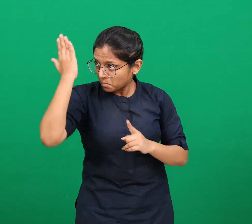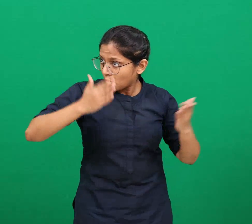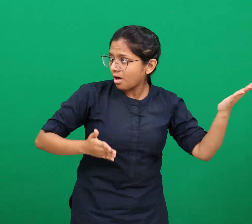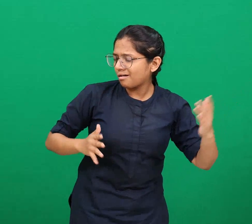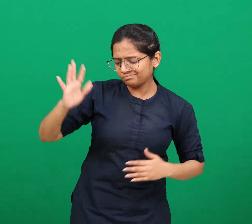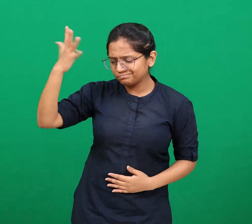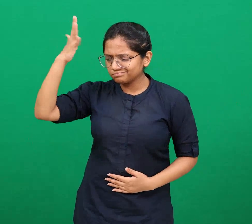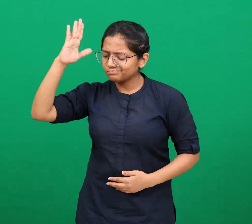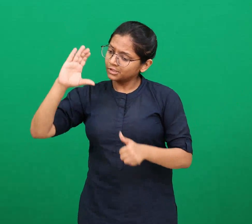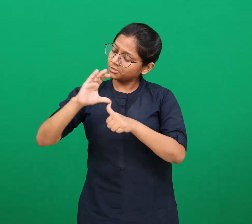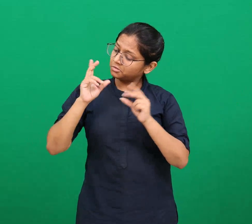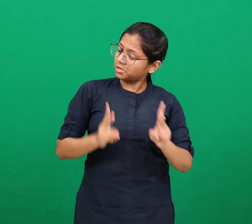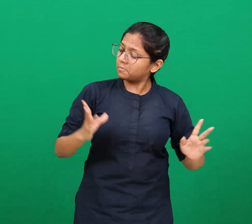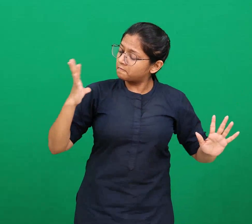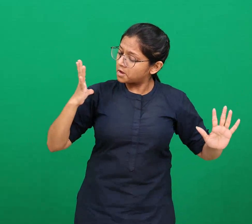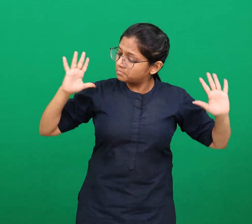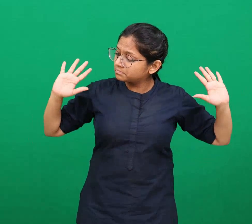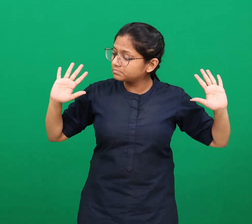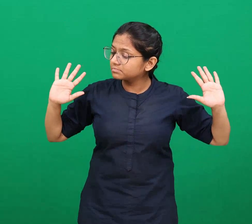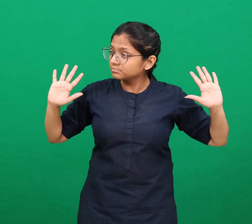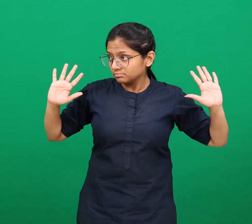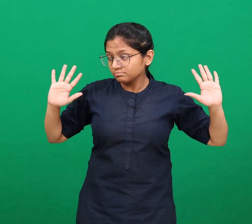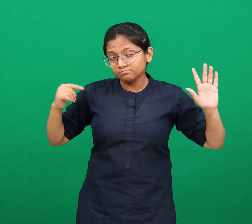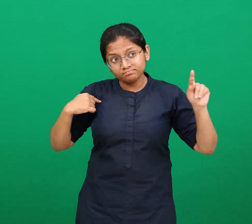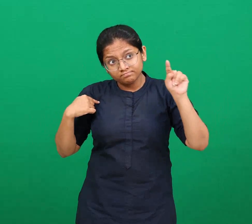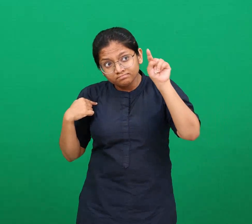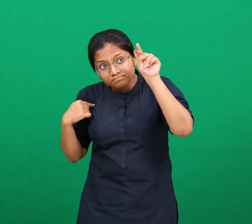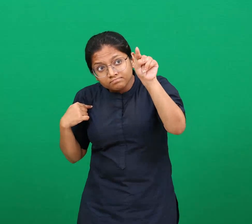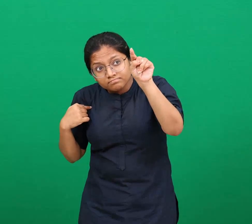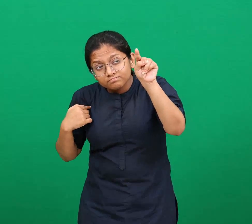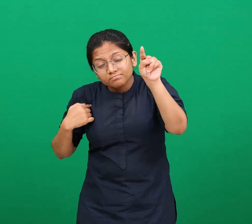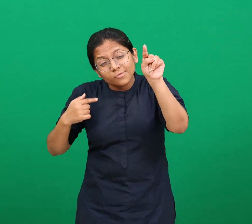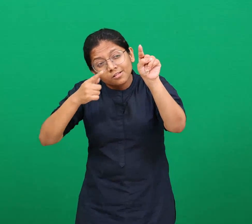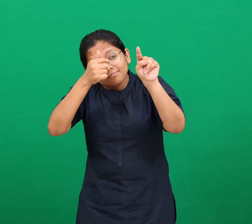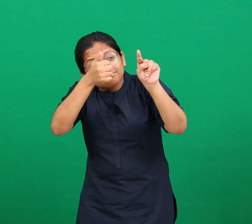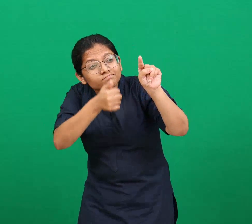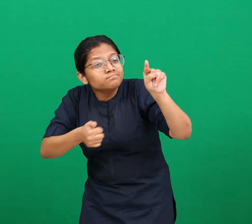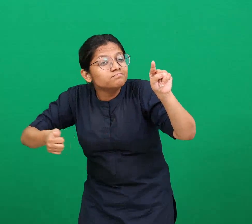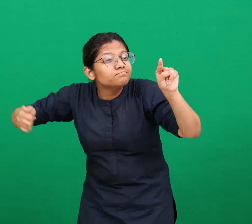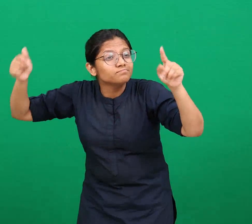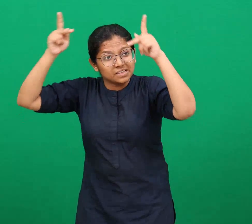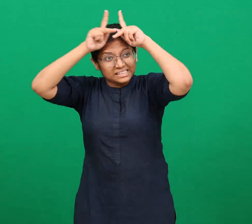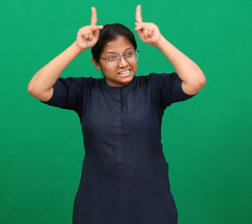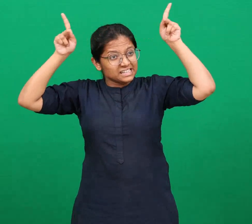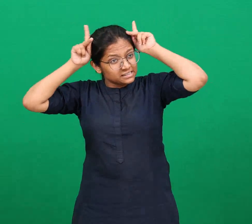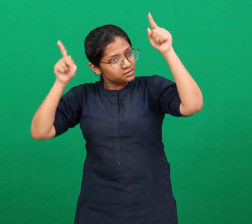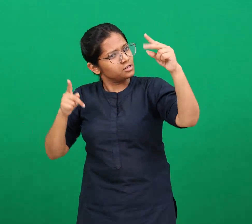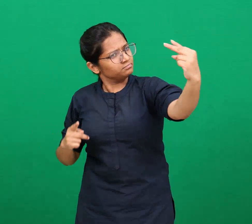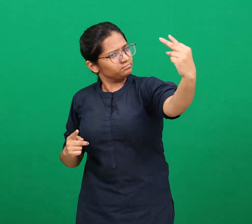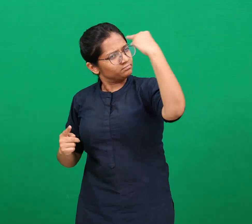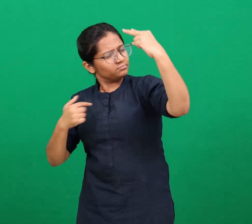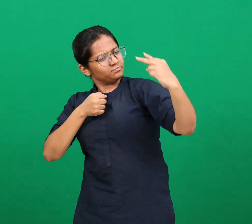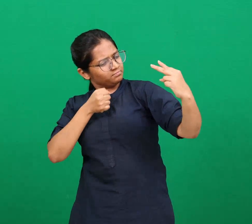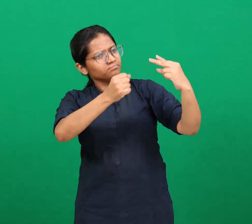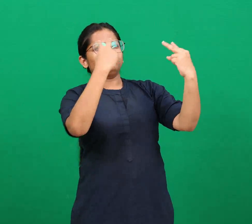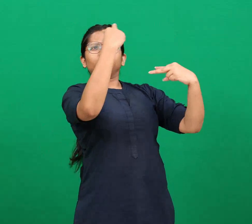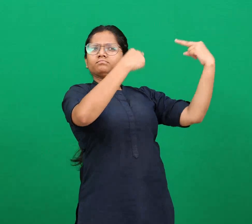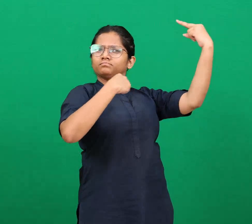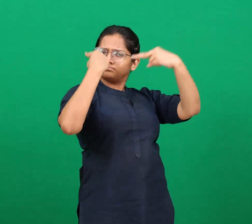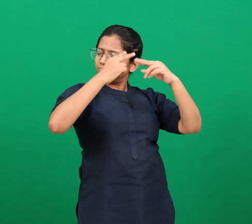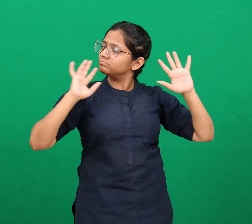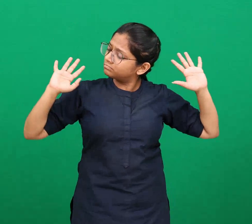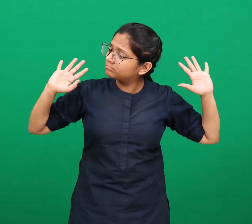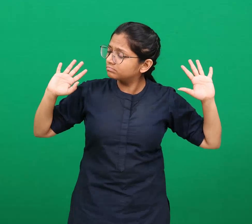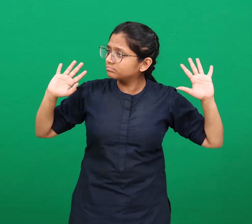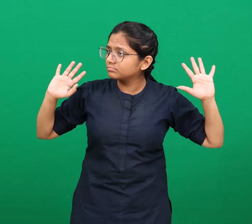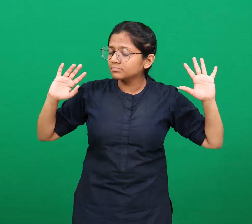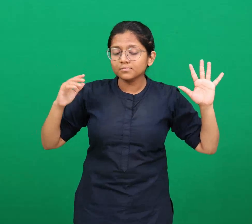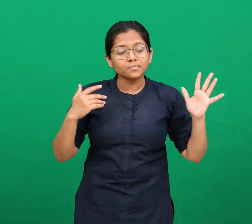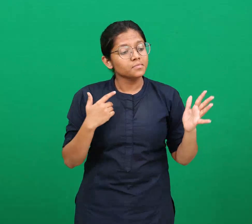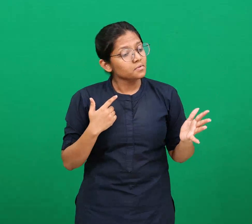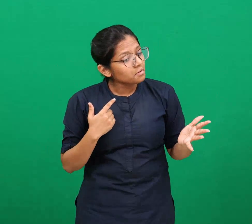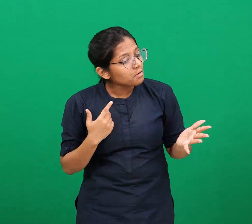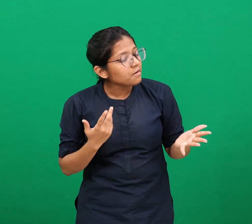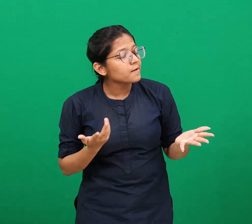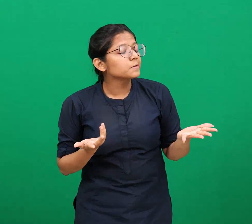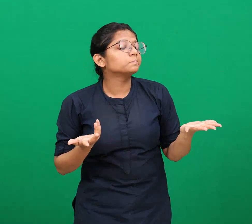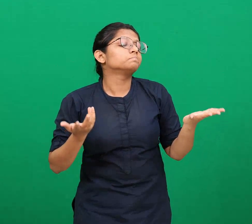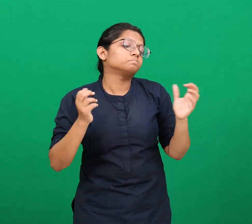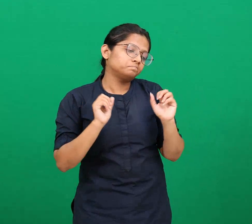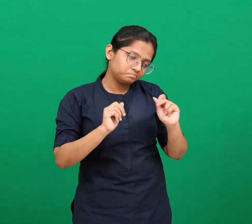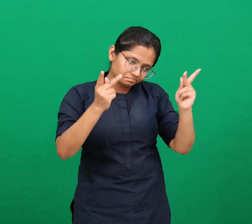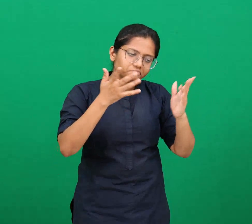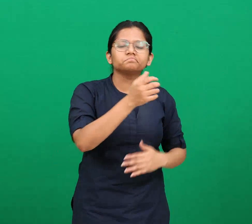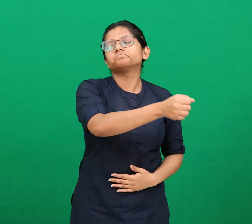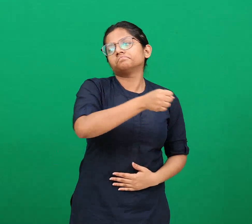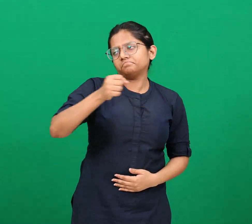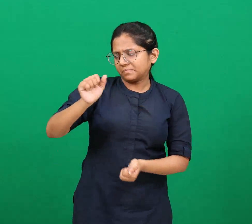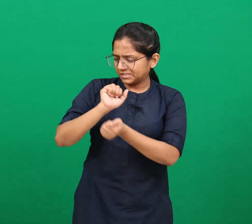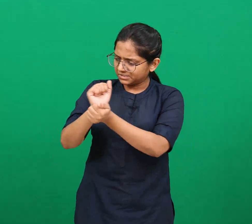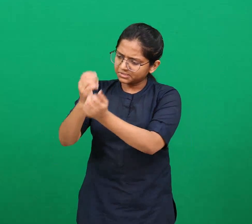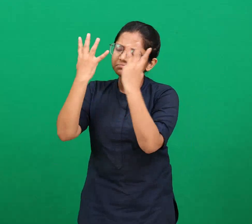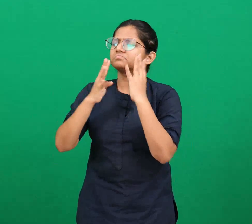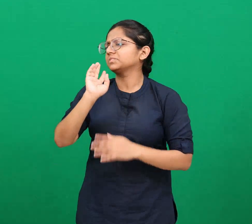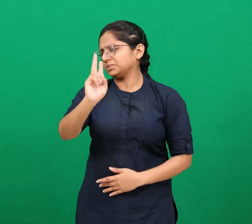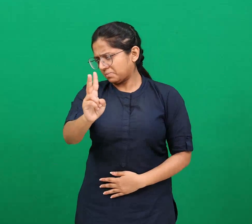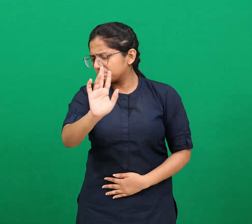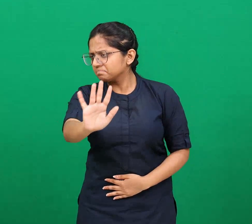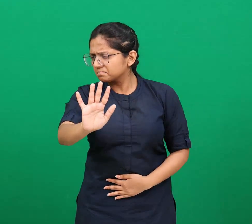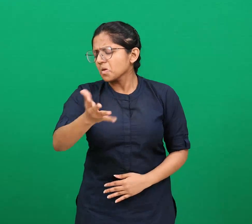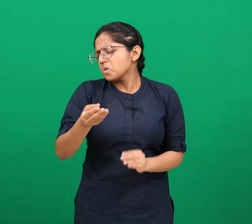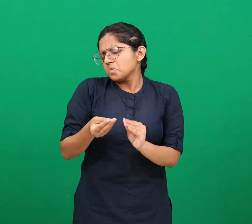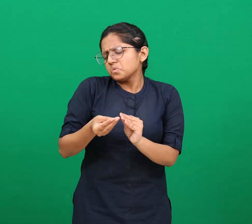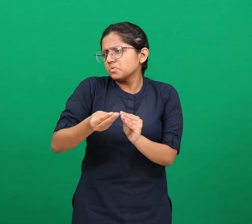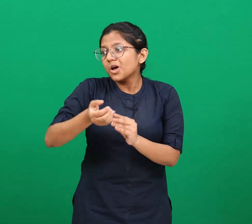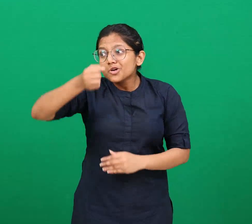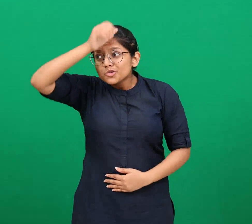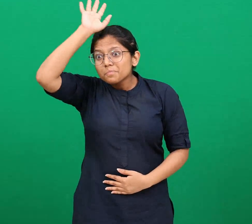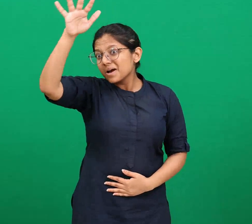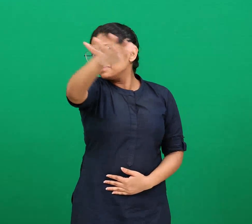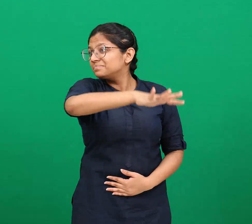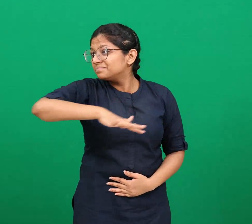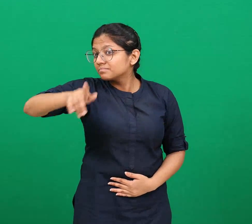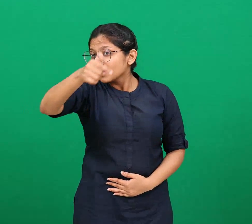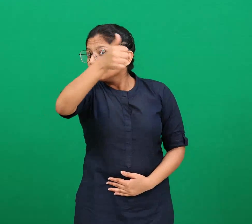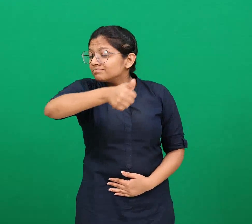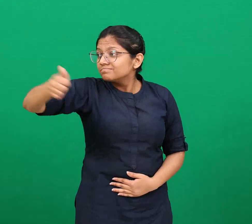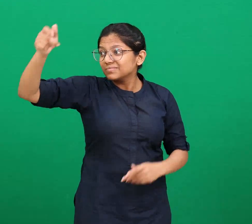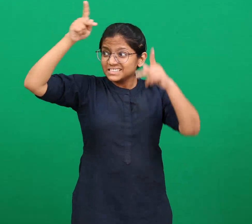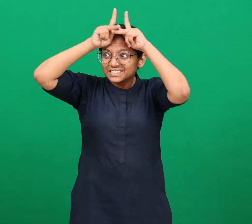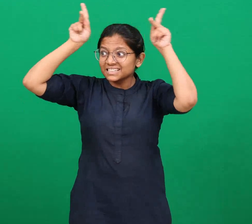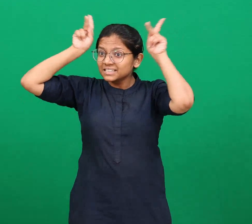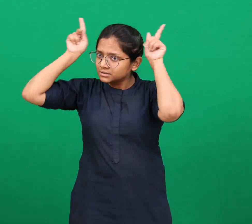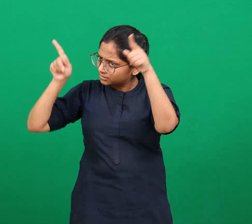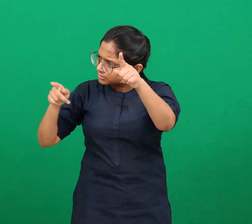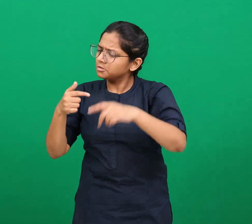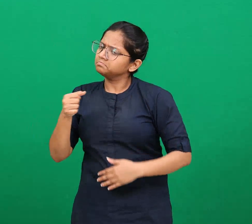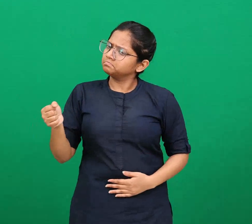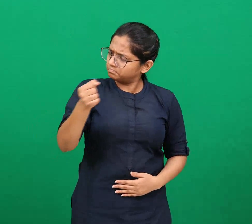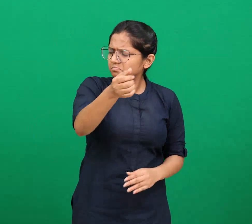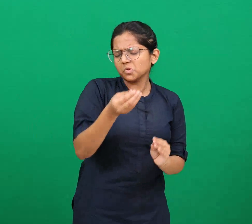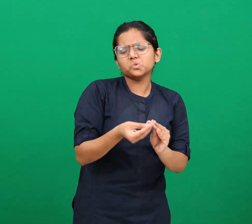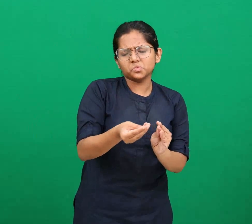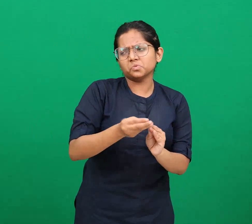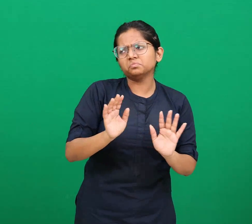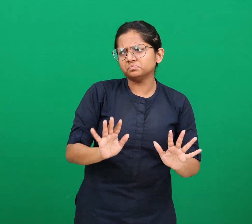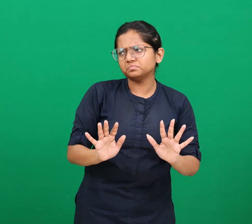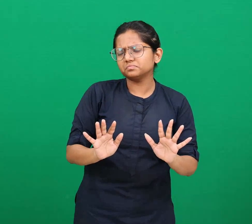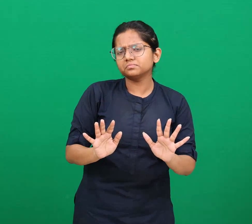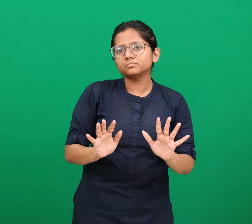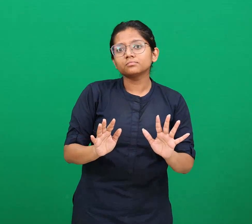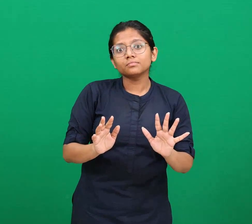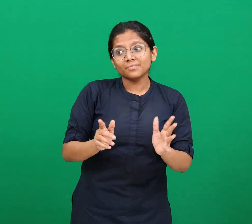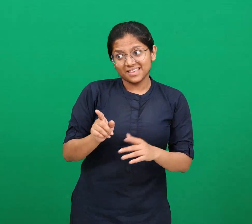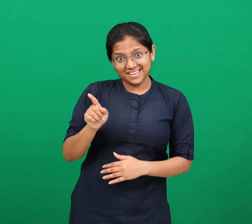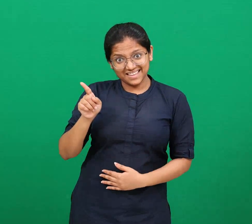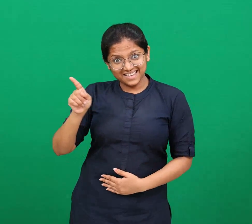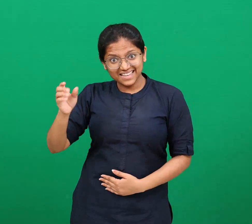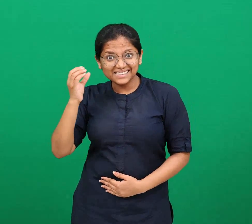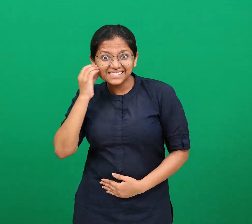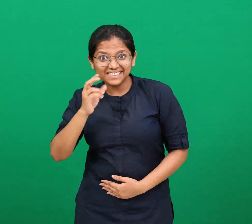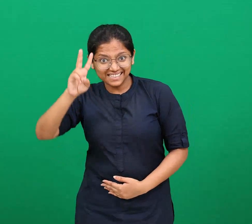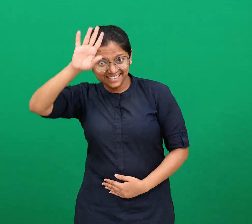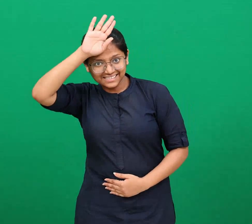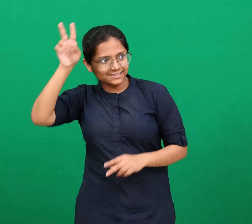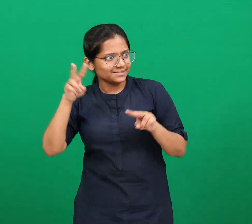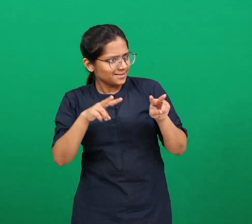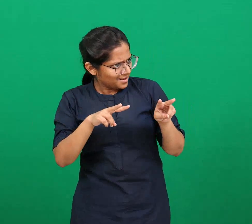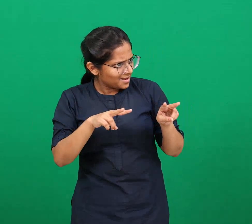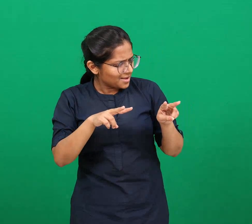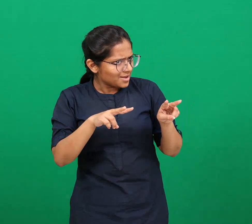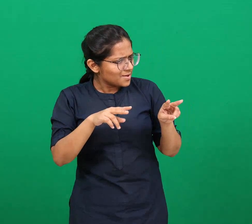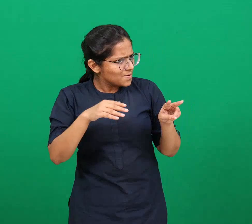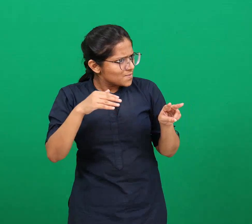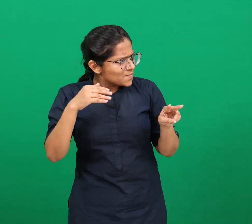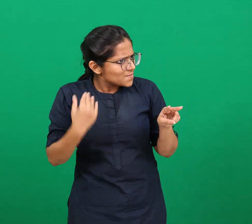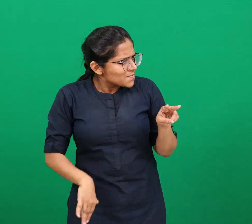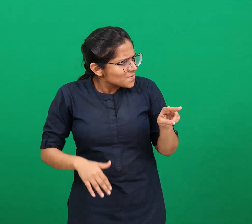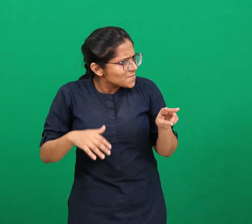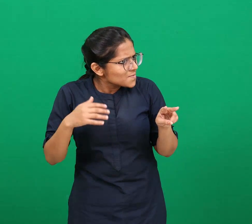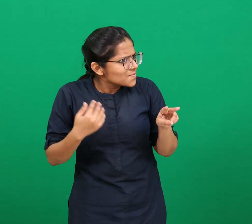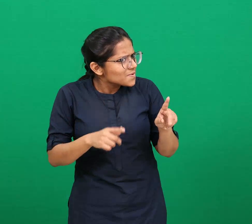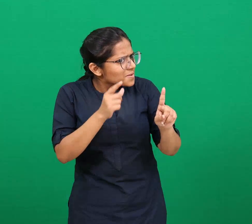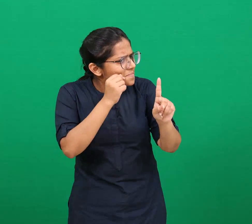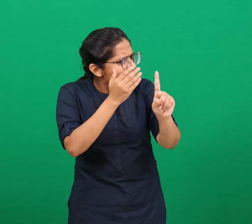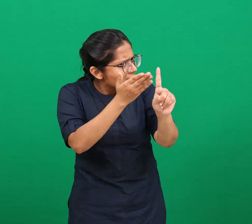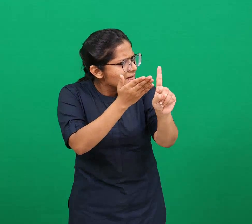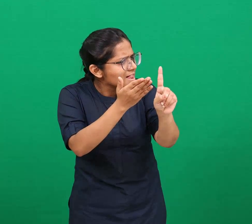But when Paul appealed to be held over for the decision of the Emperor, I ordered that he be held until I could send him to Caesar."